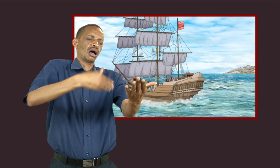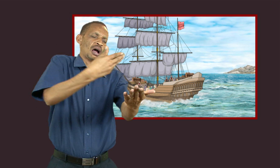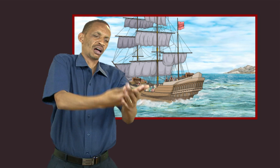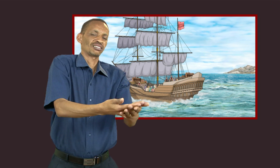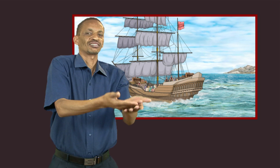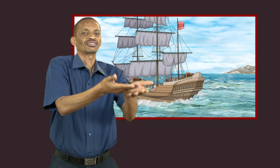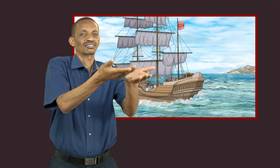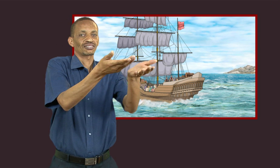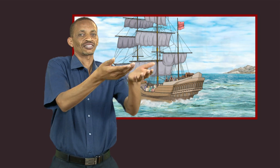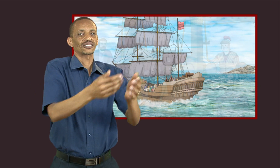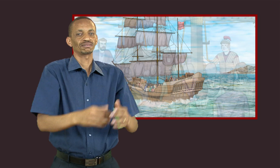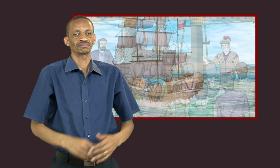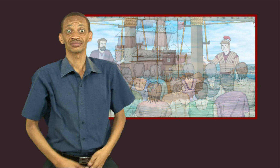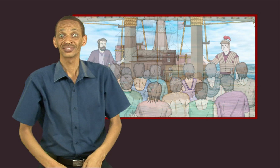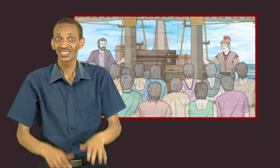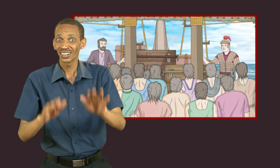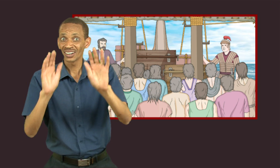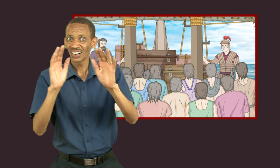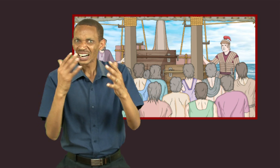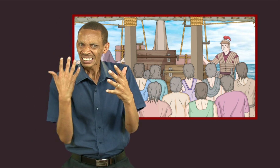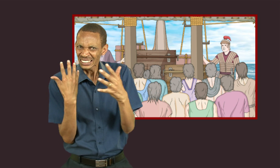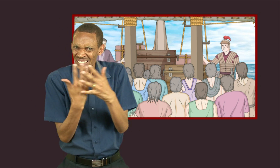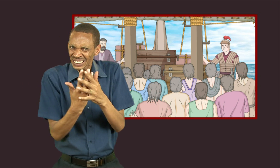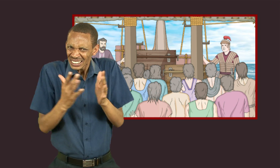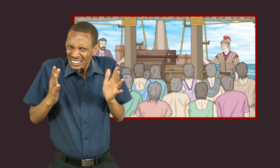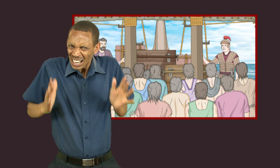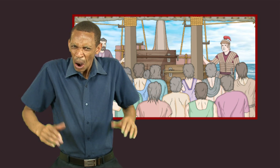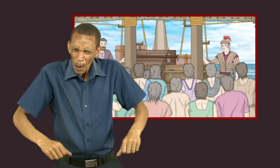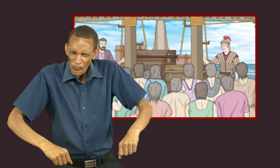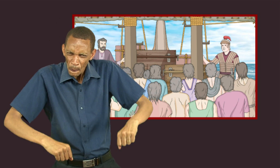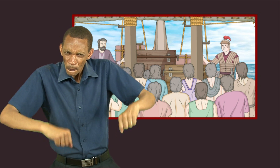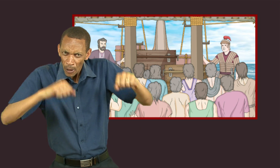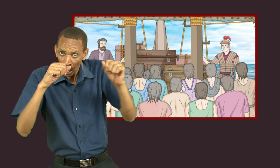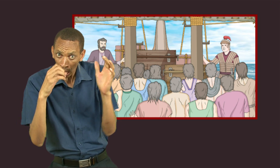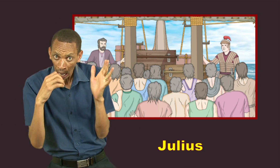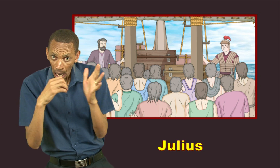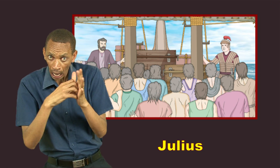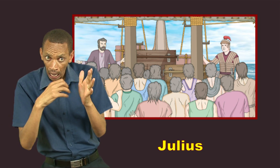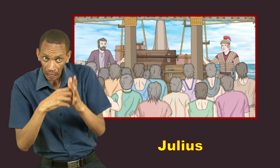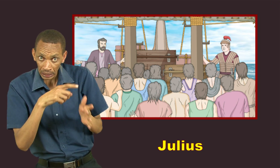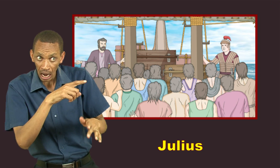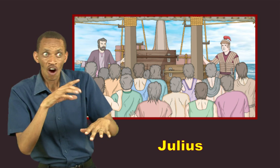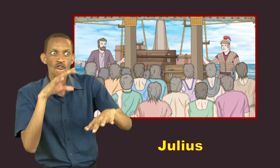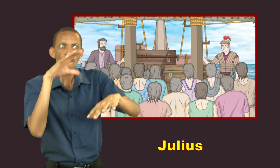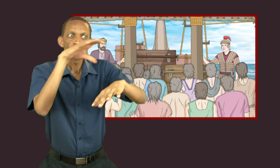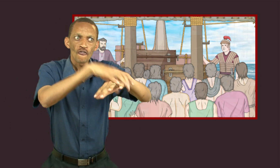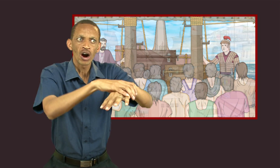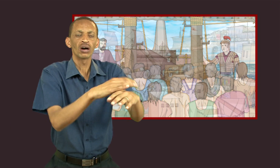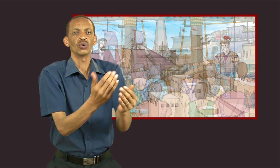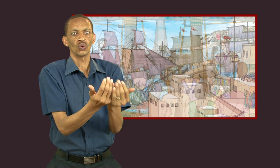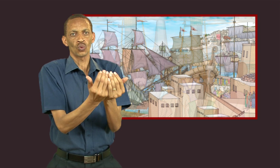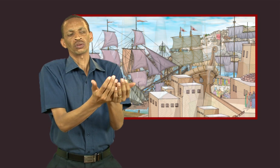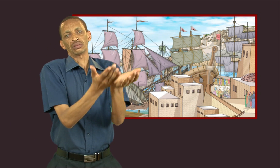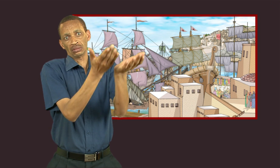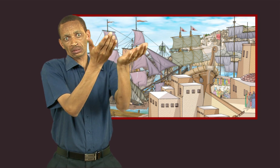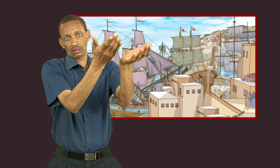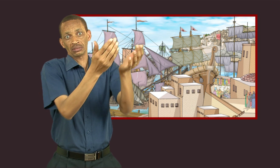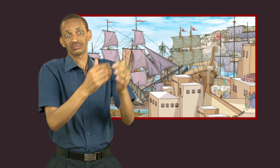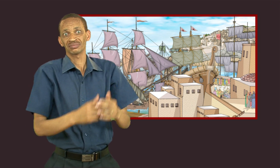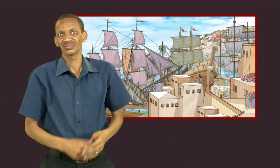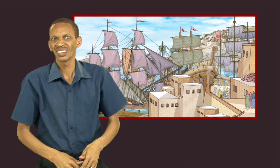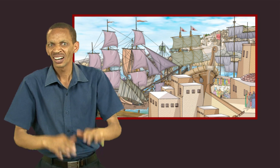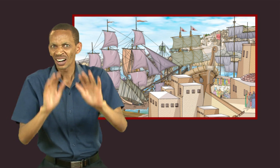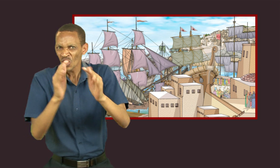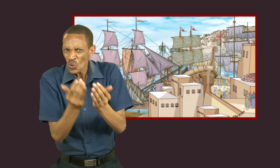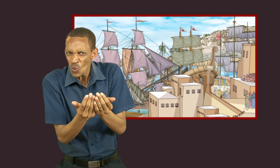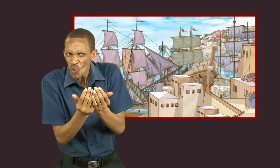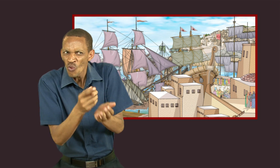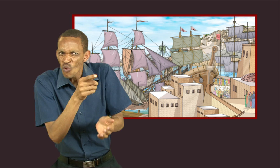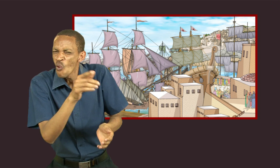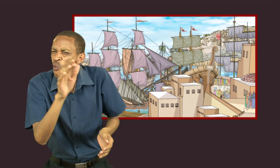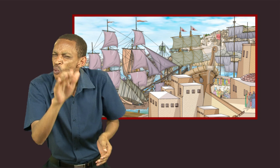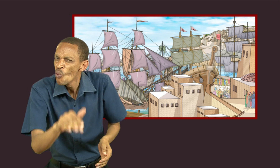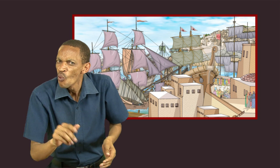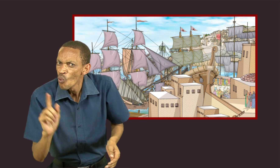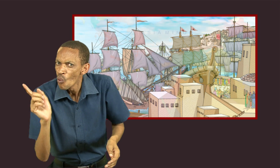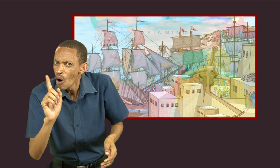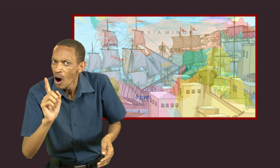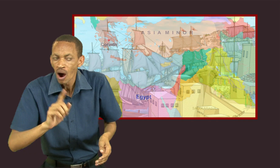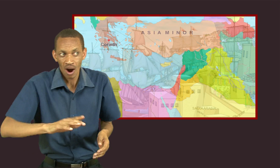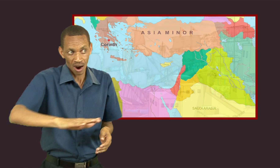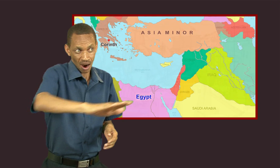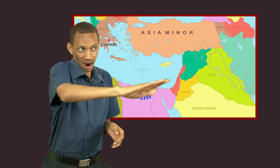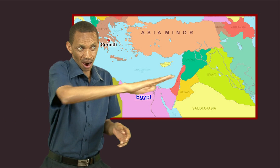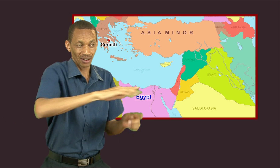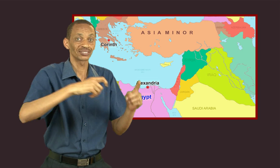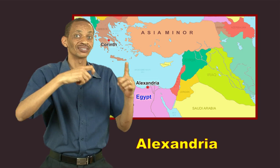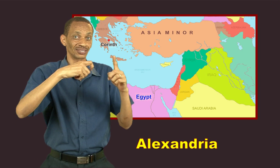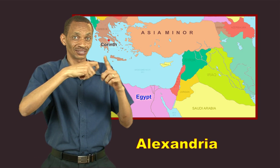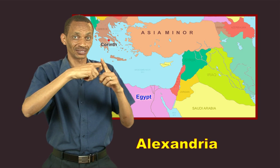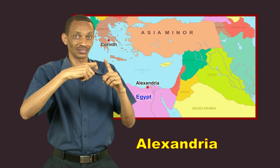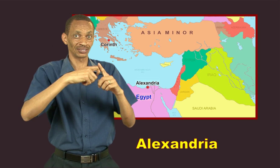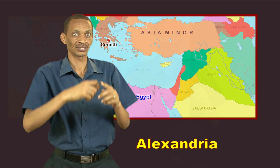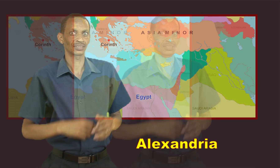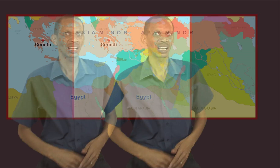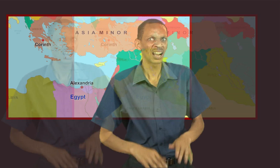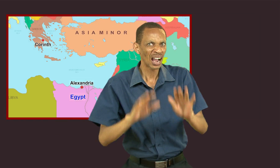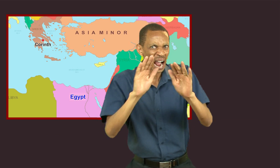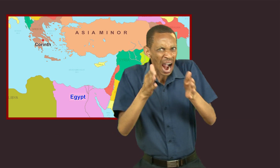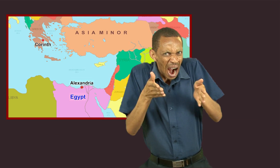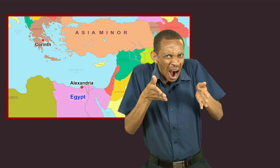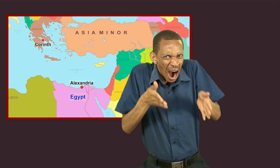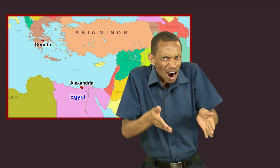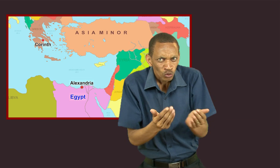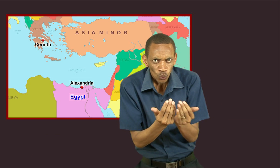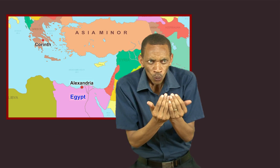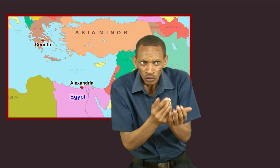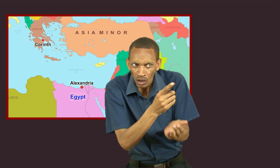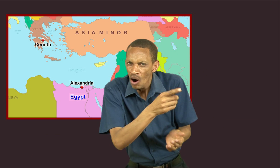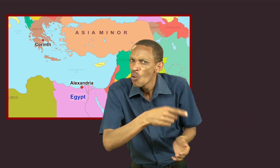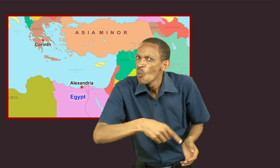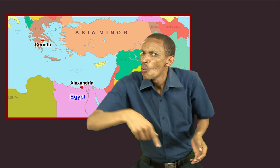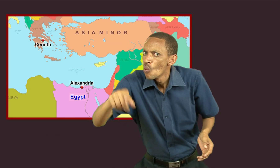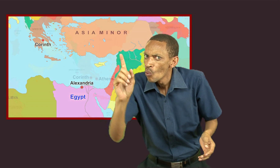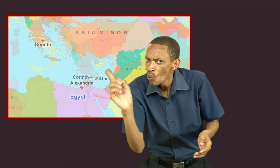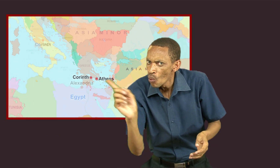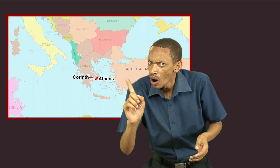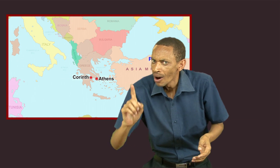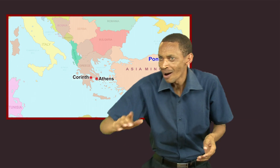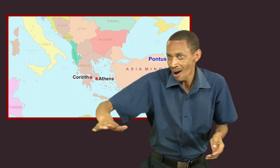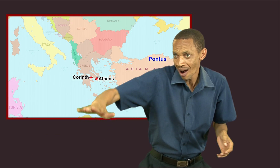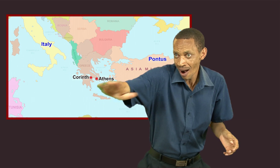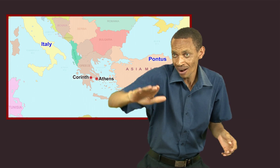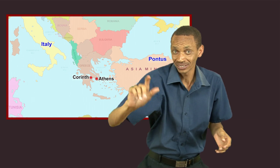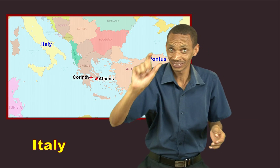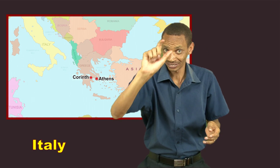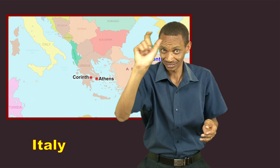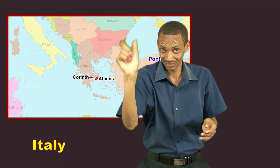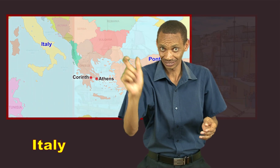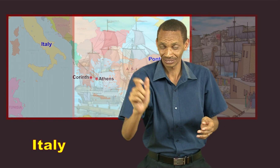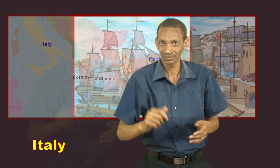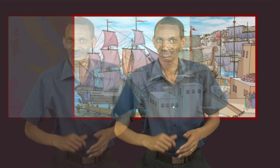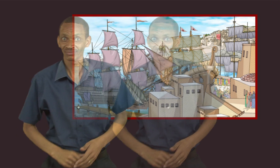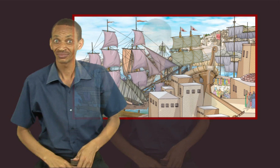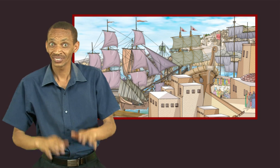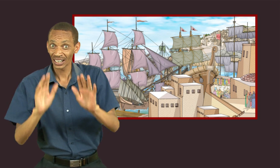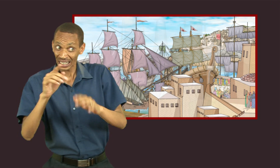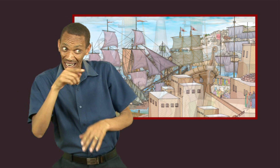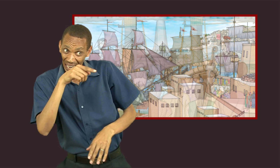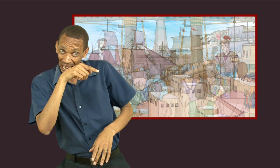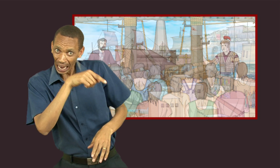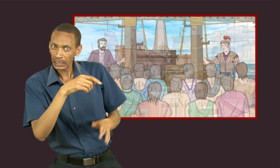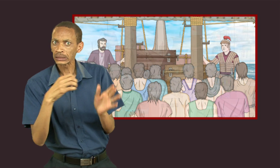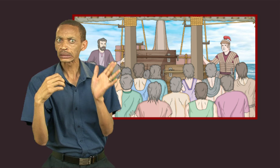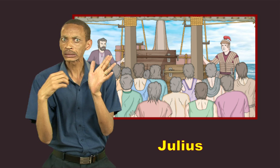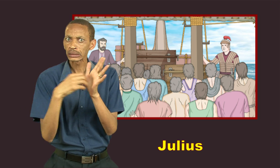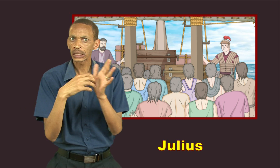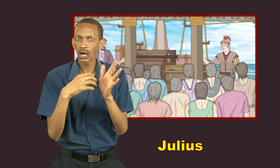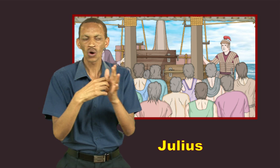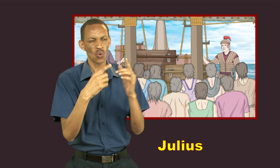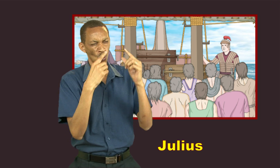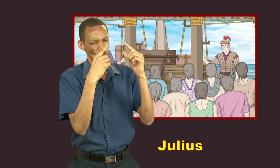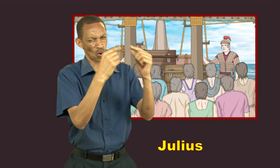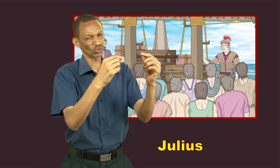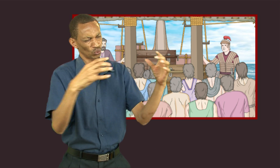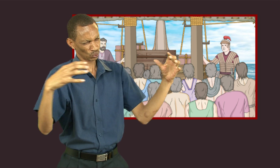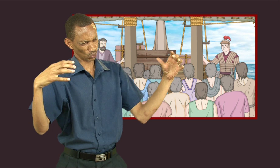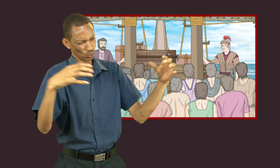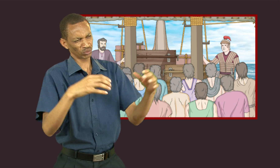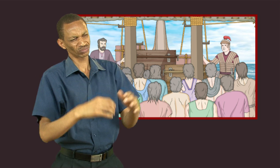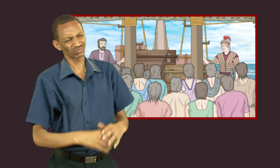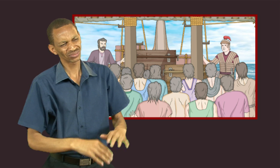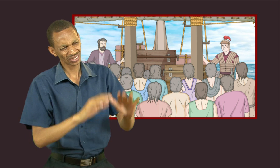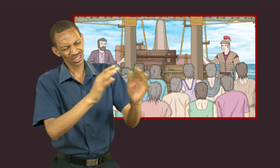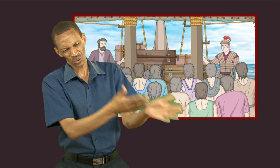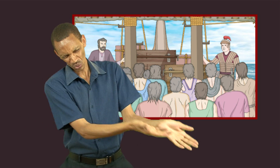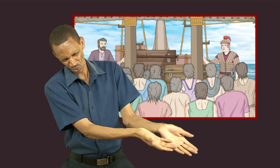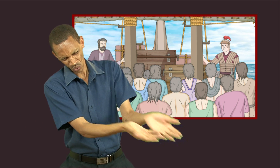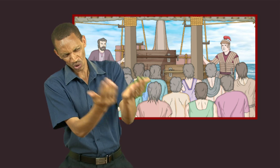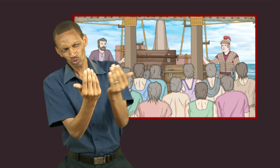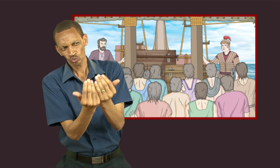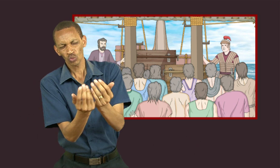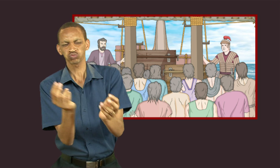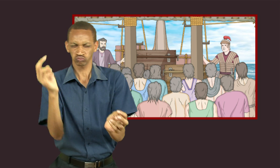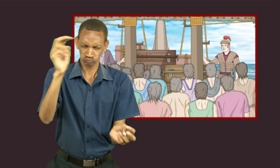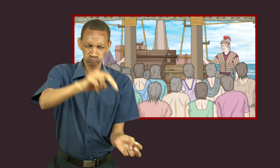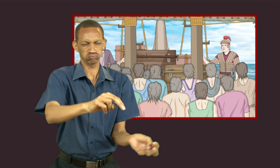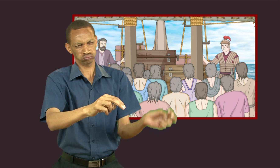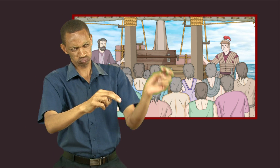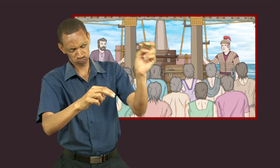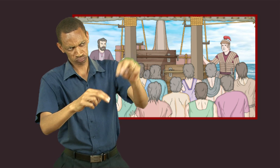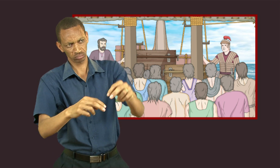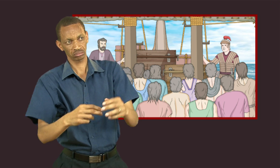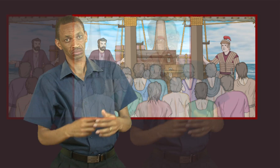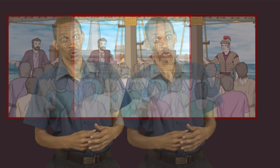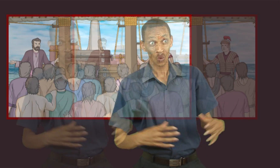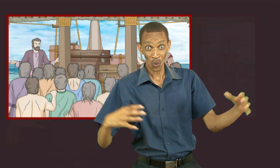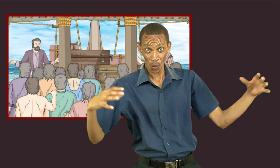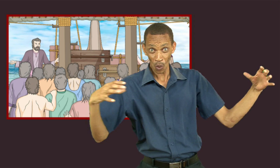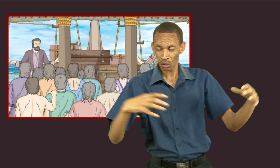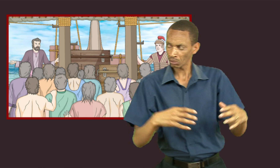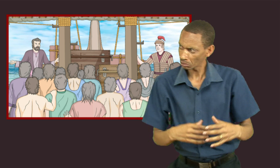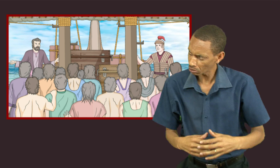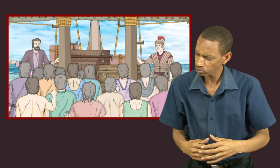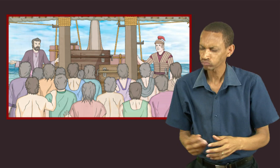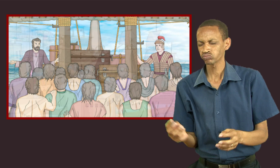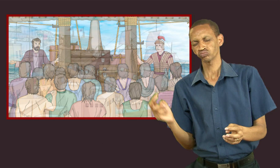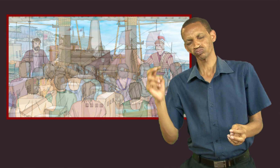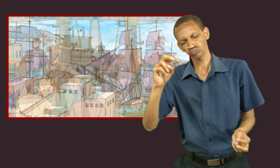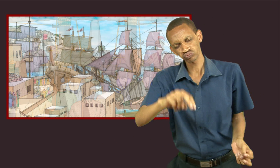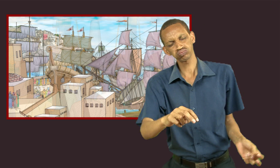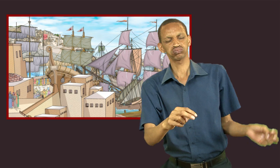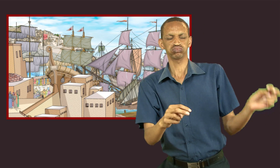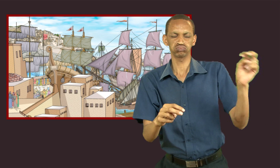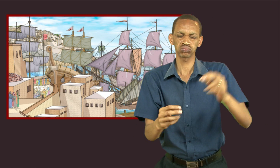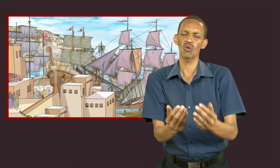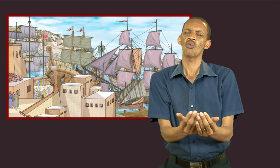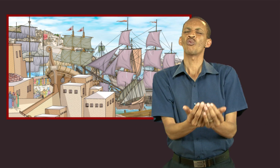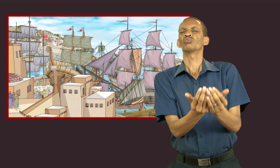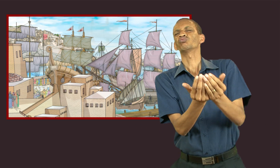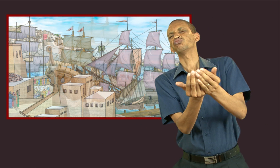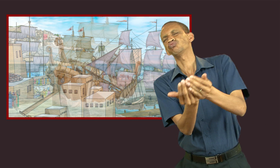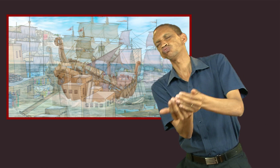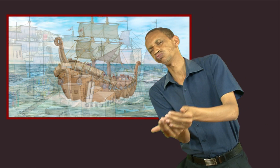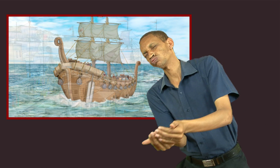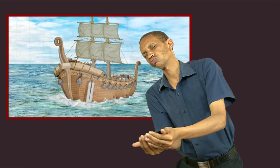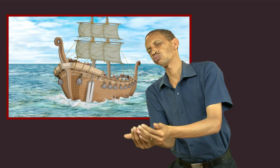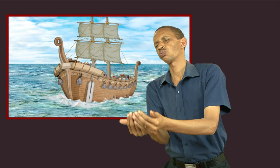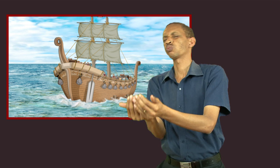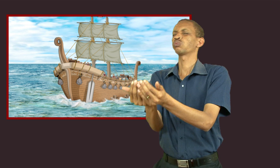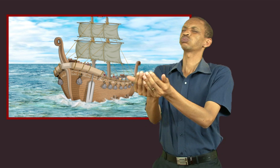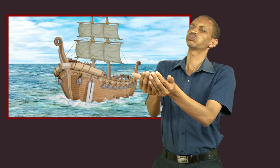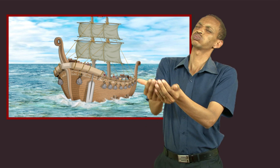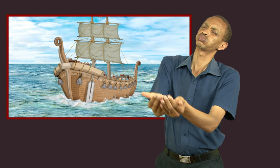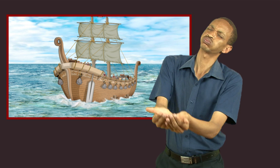There the centurion found an Alexandrian ship sailing for Italy and put us on board.